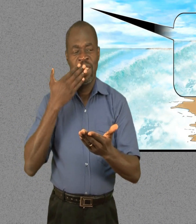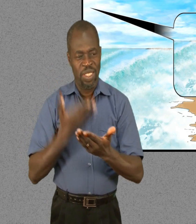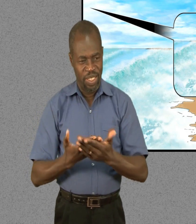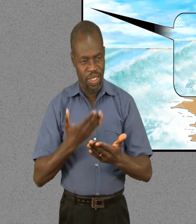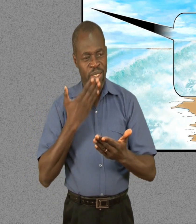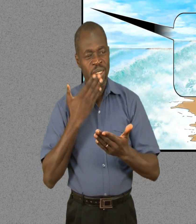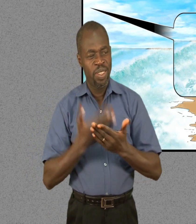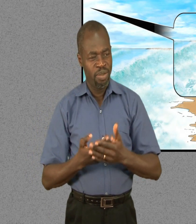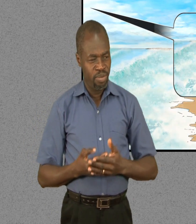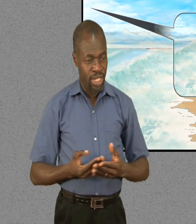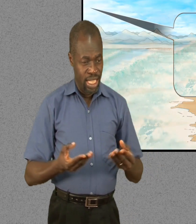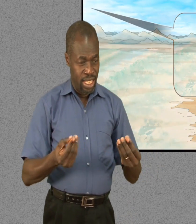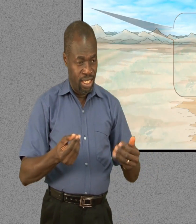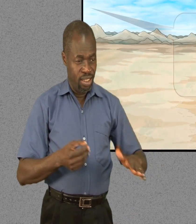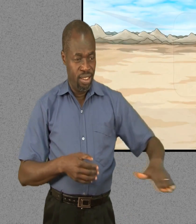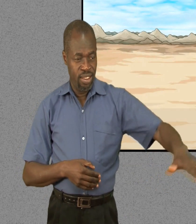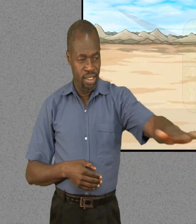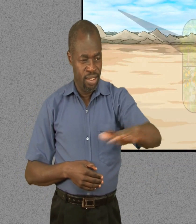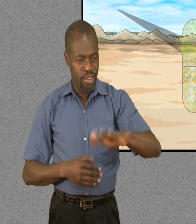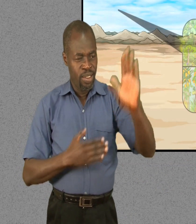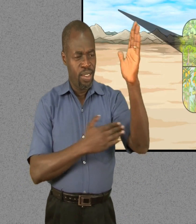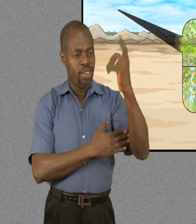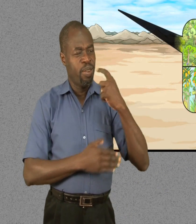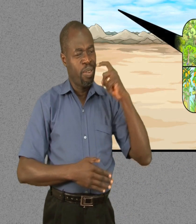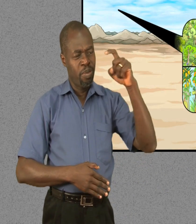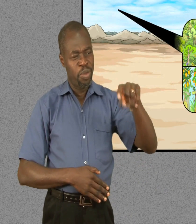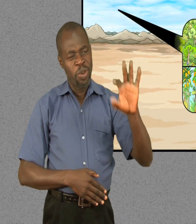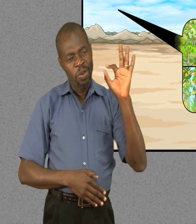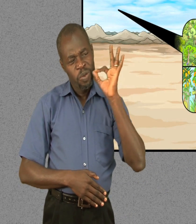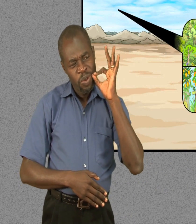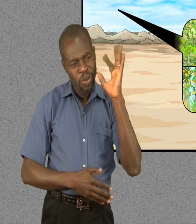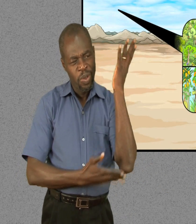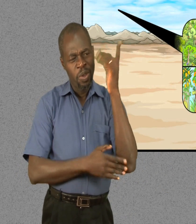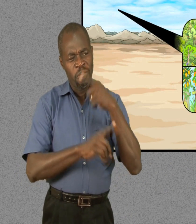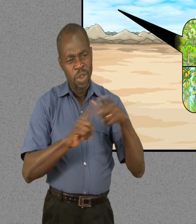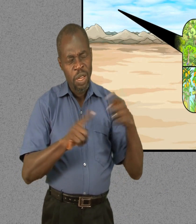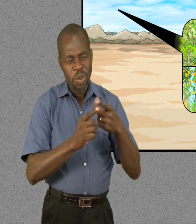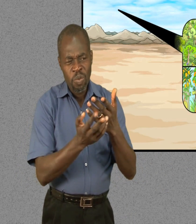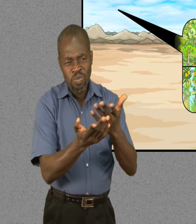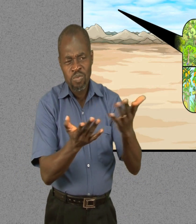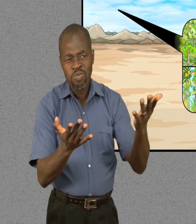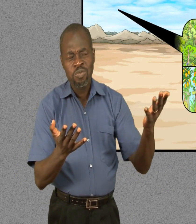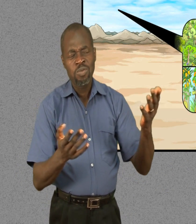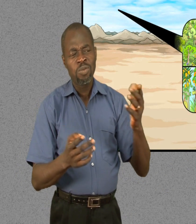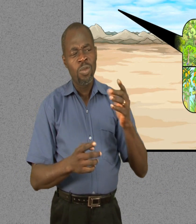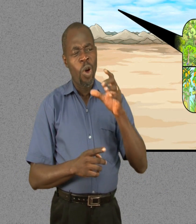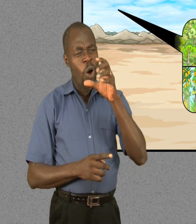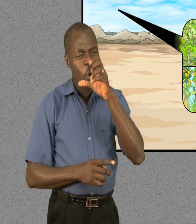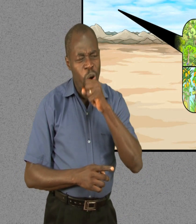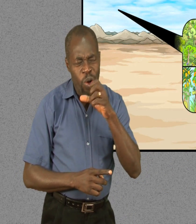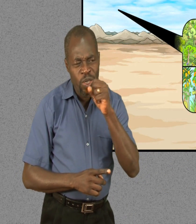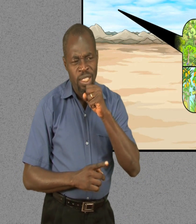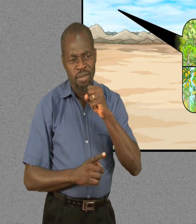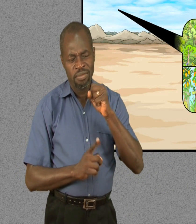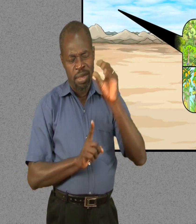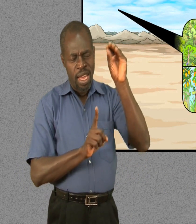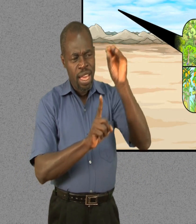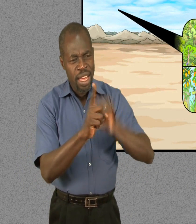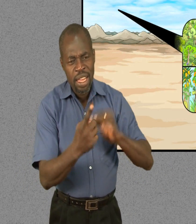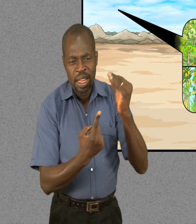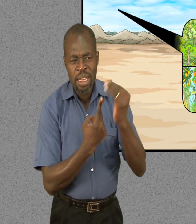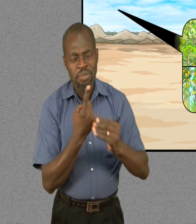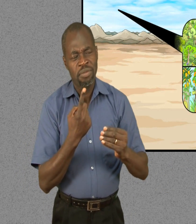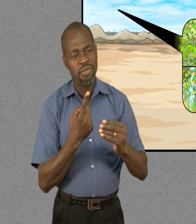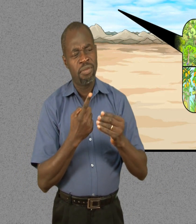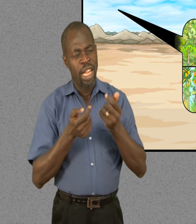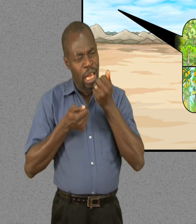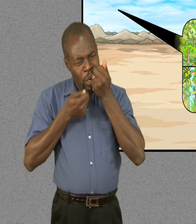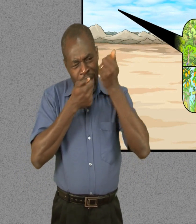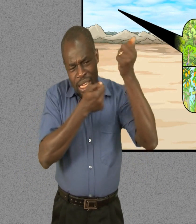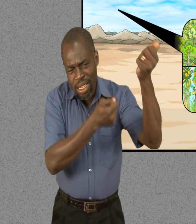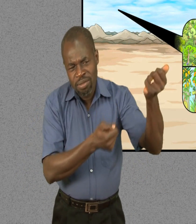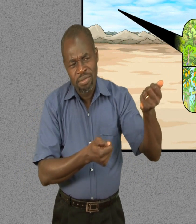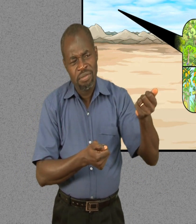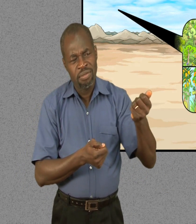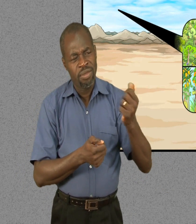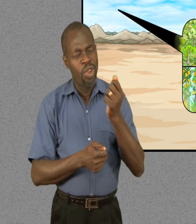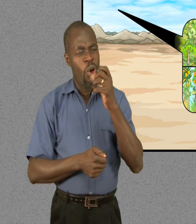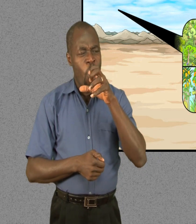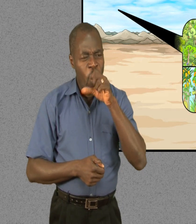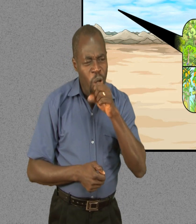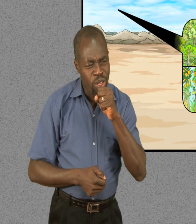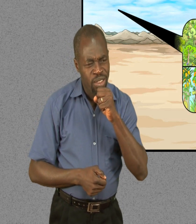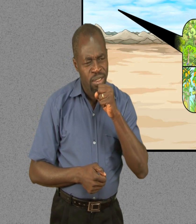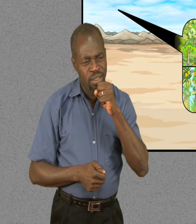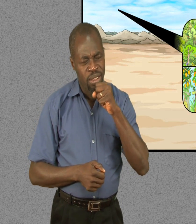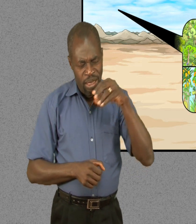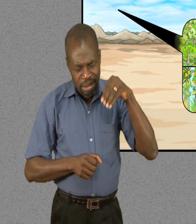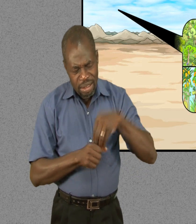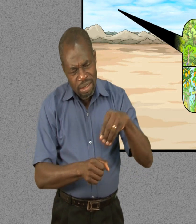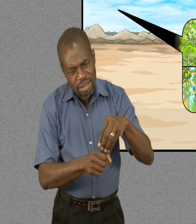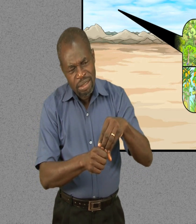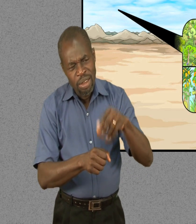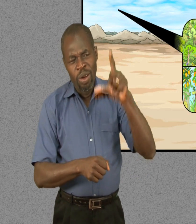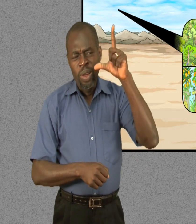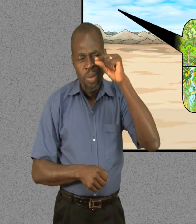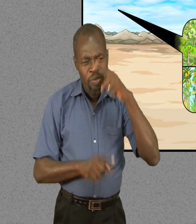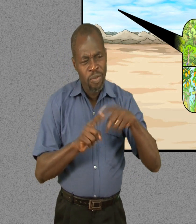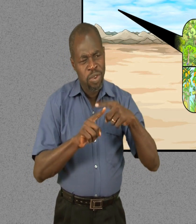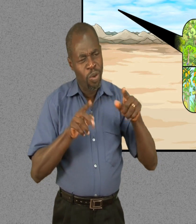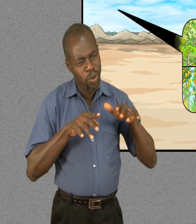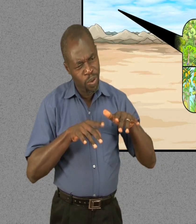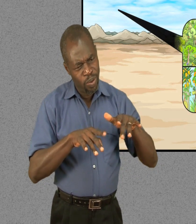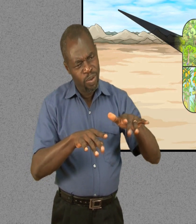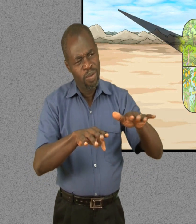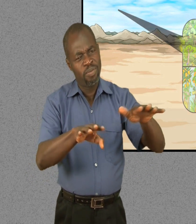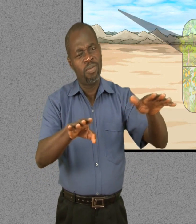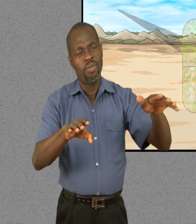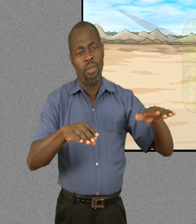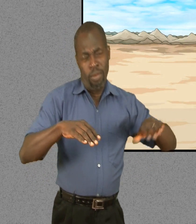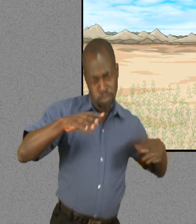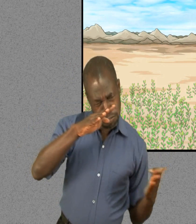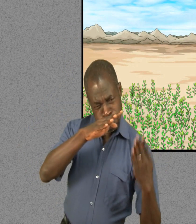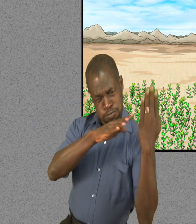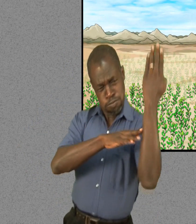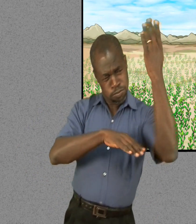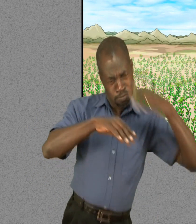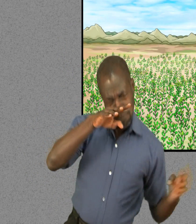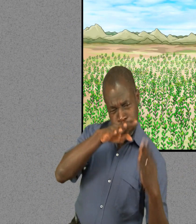Then God said, “Let the earth bring forth vegetation: seed-bearing plants and fruit trees, each bearing fruit with seed according to its kind.” And it was so.